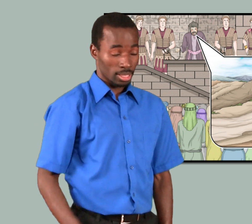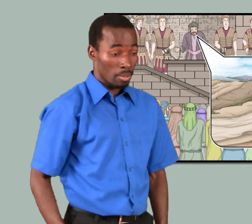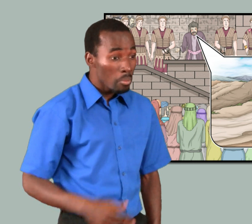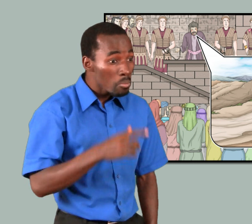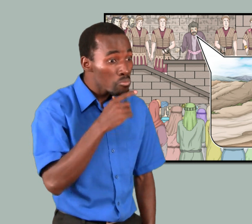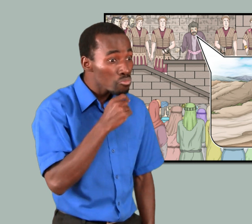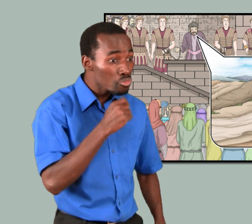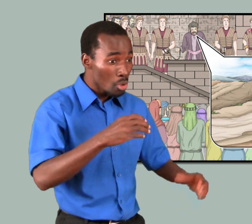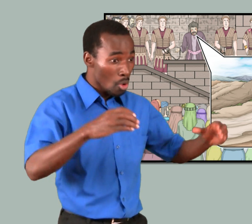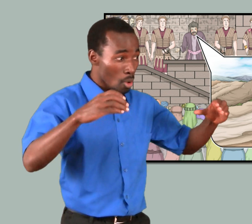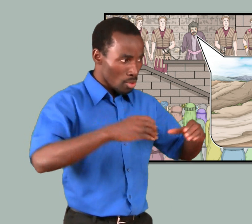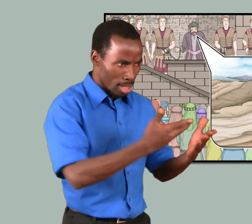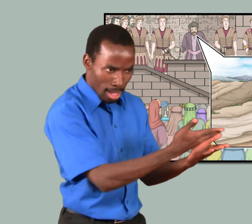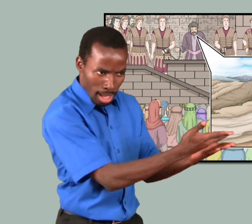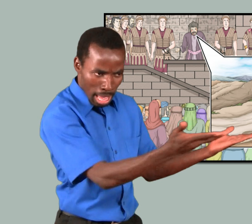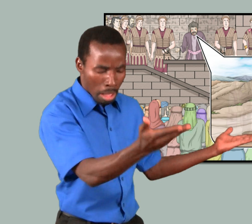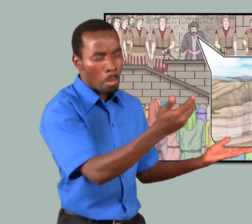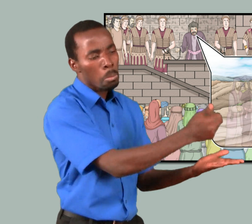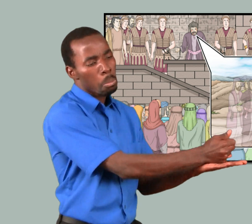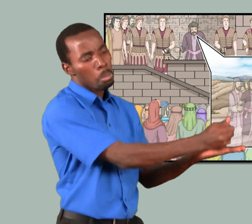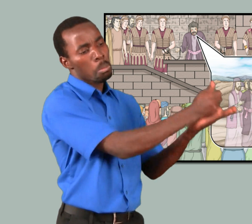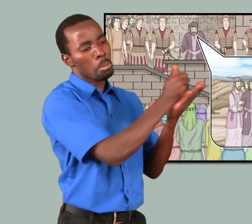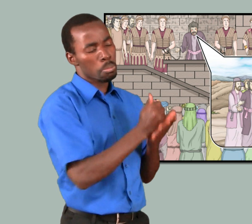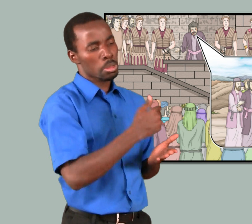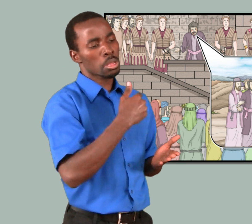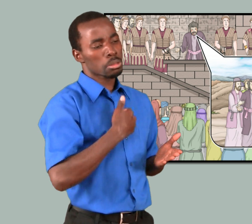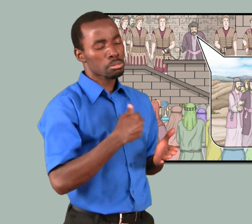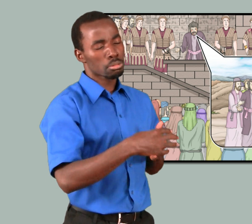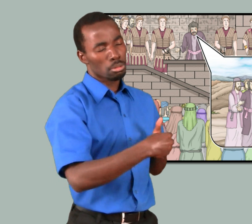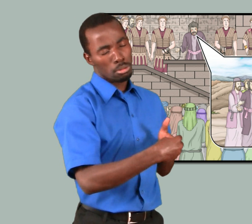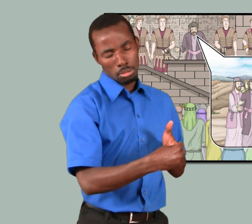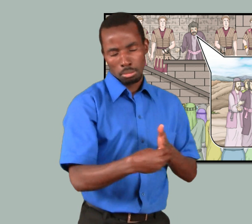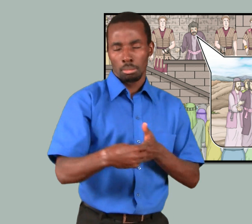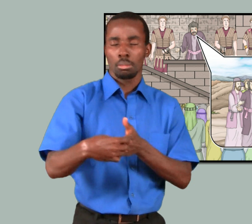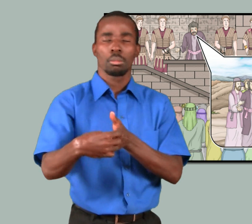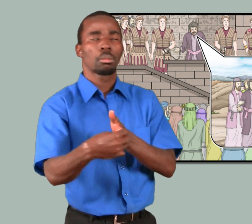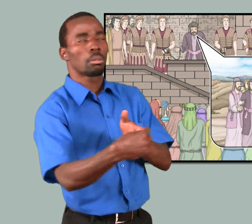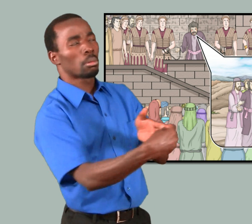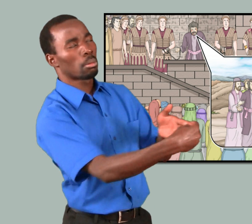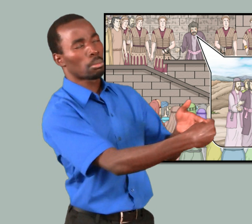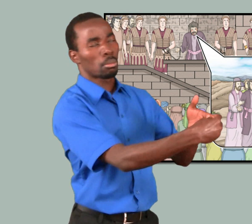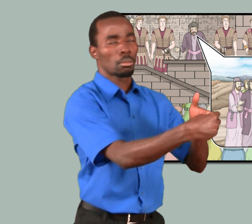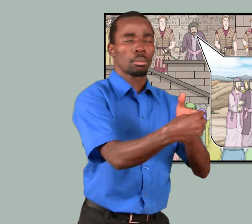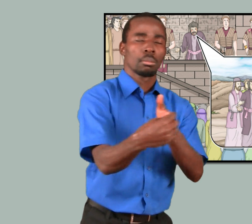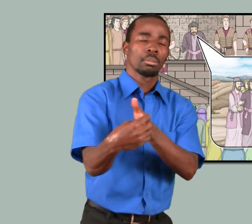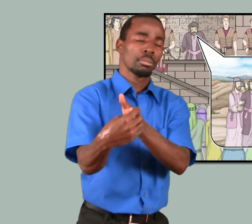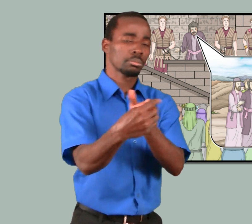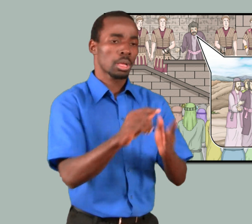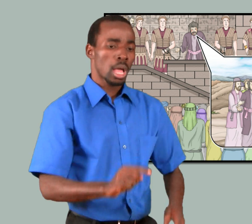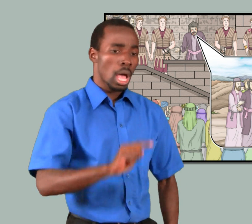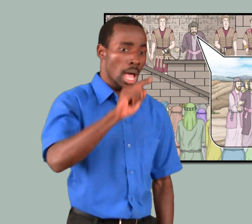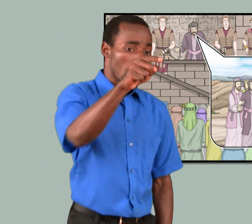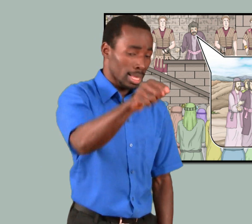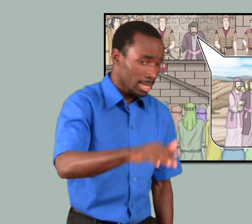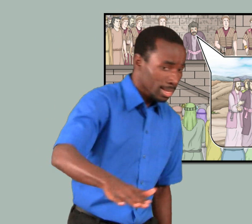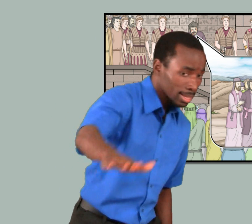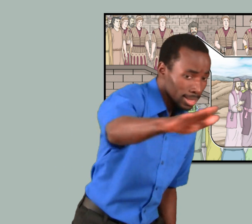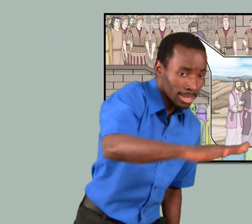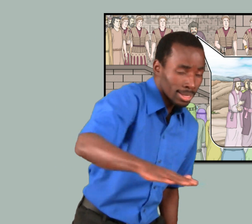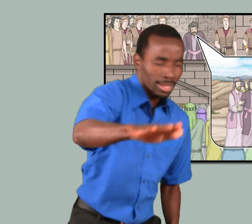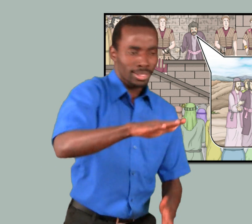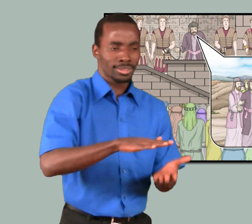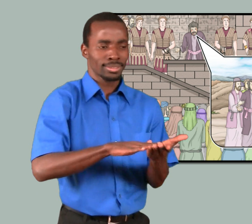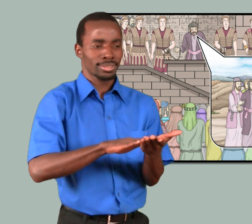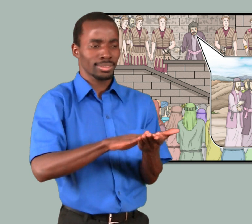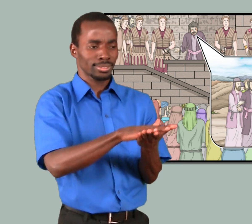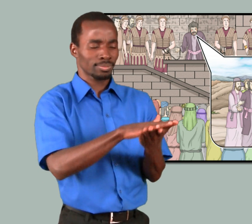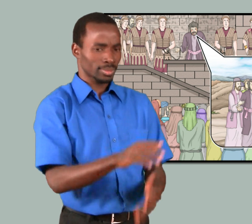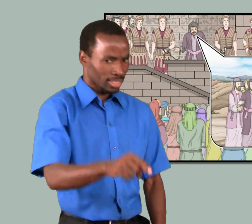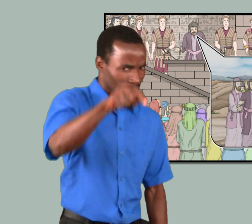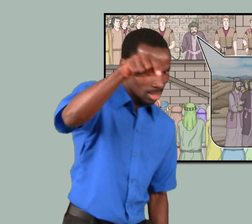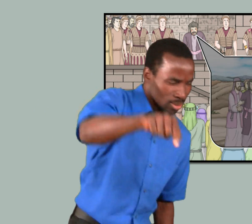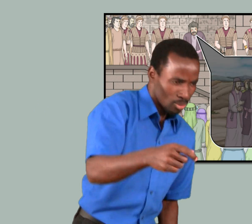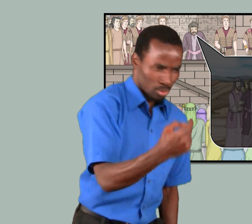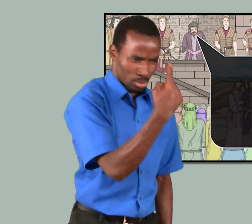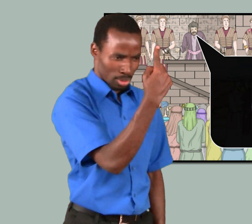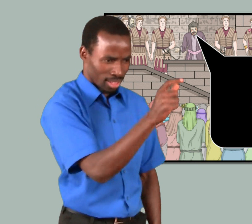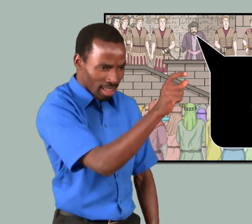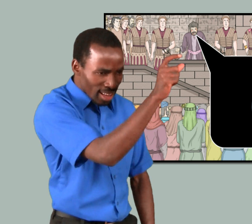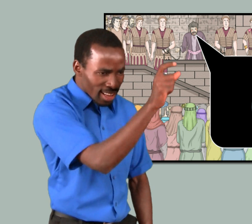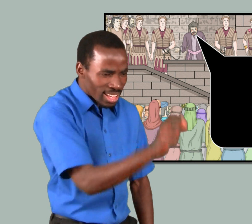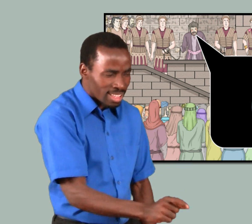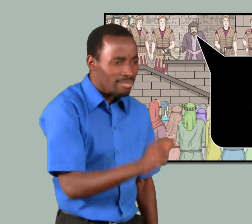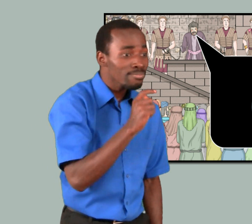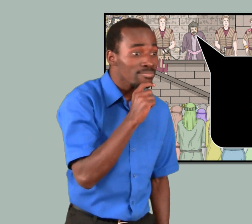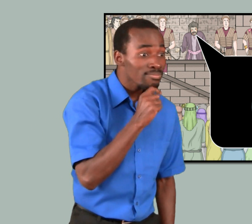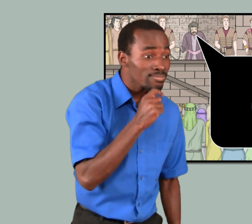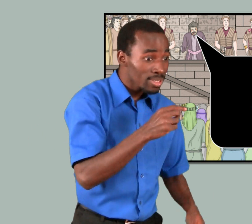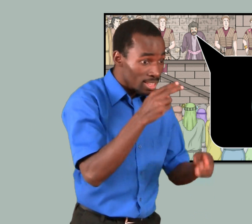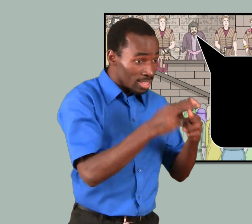Because the brilliance of the light had blinded me, my companions led me by the hand into Damascus.